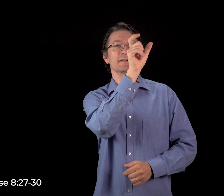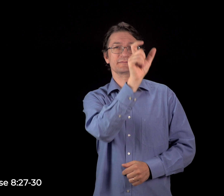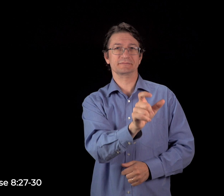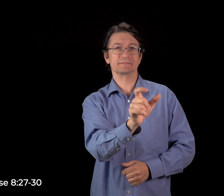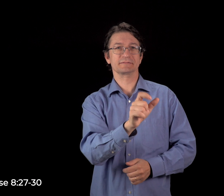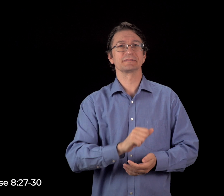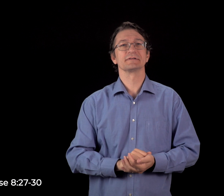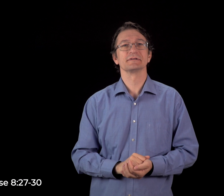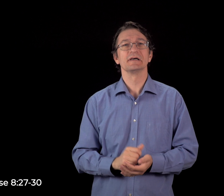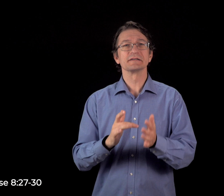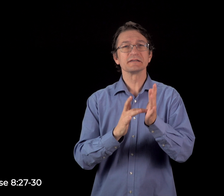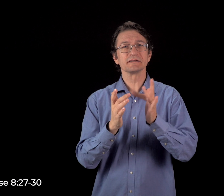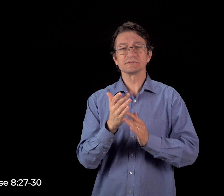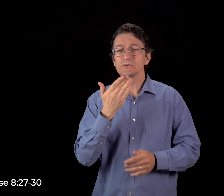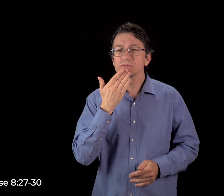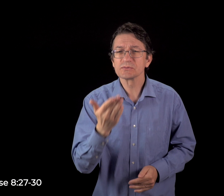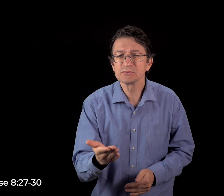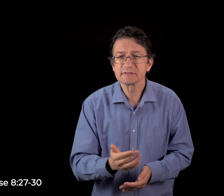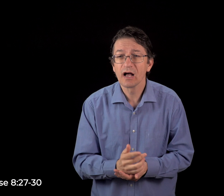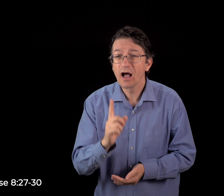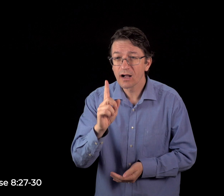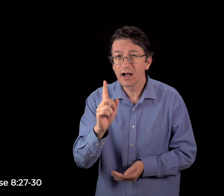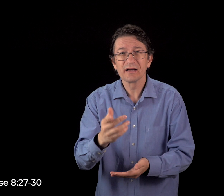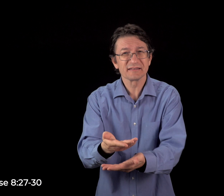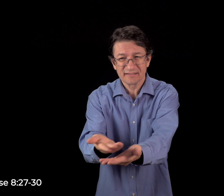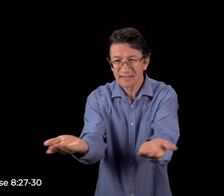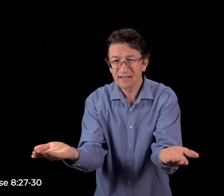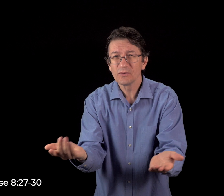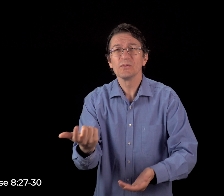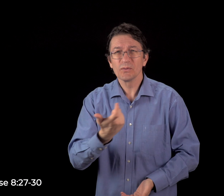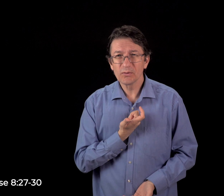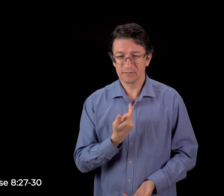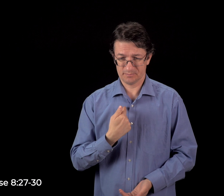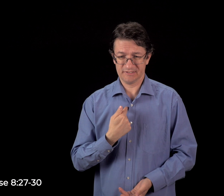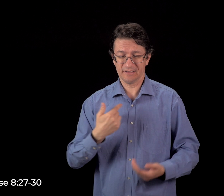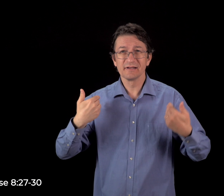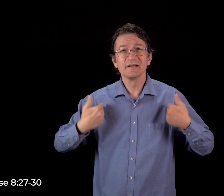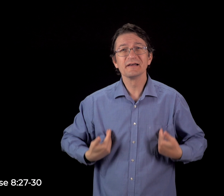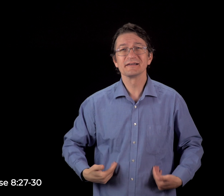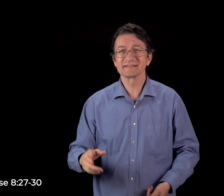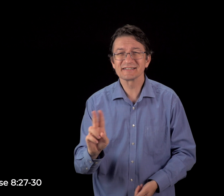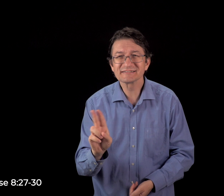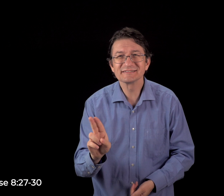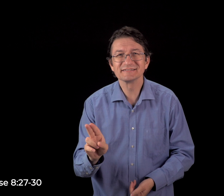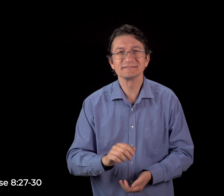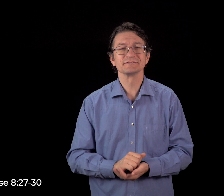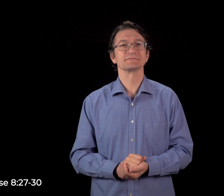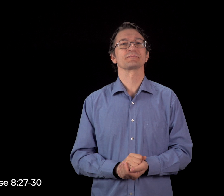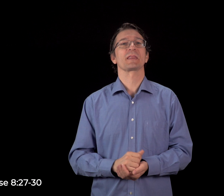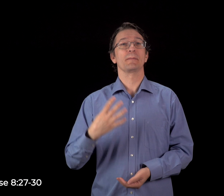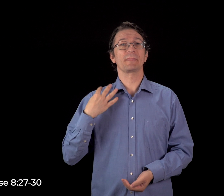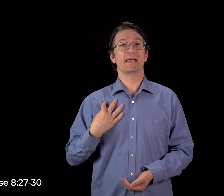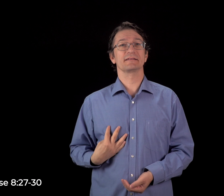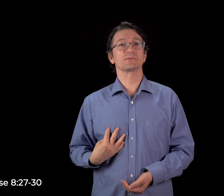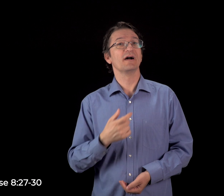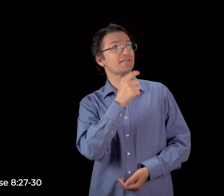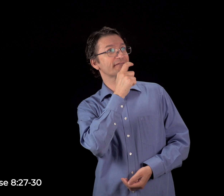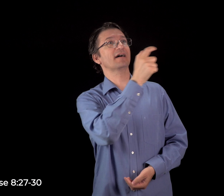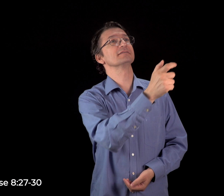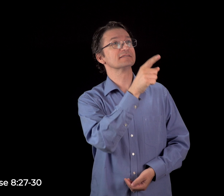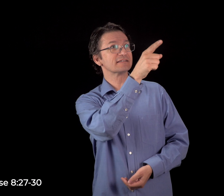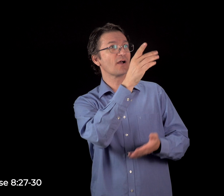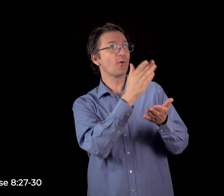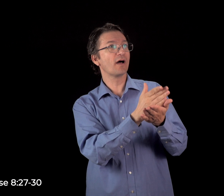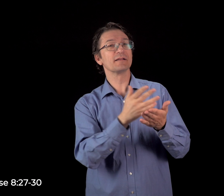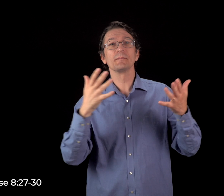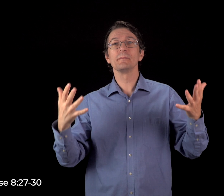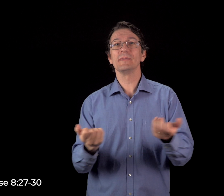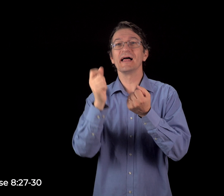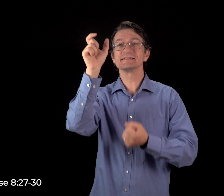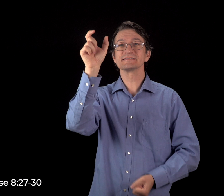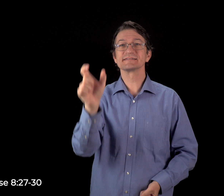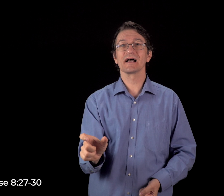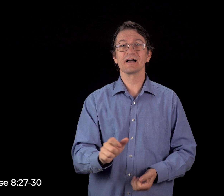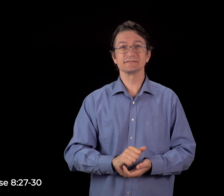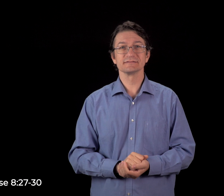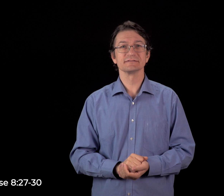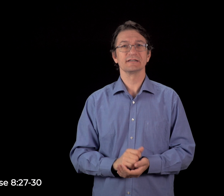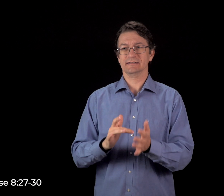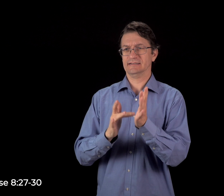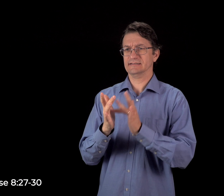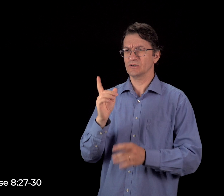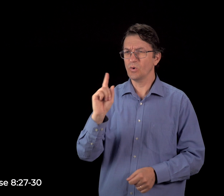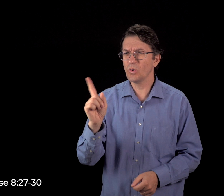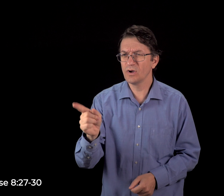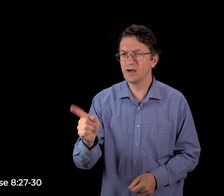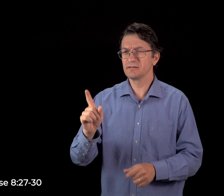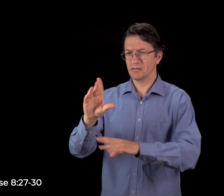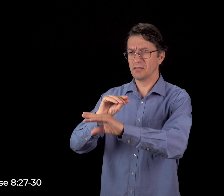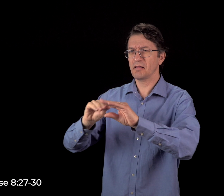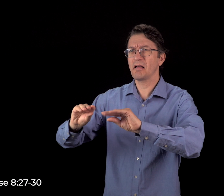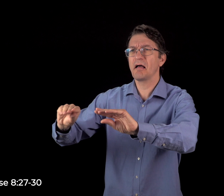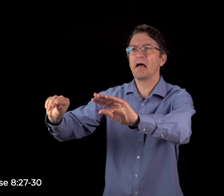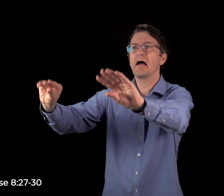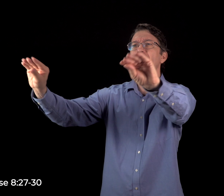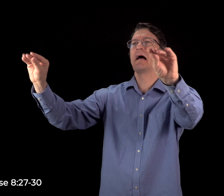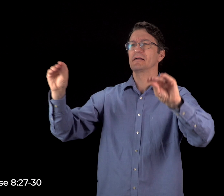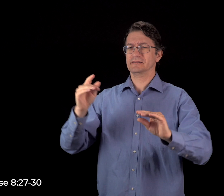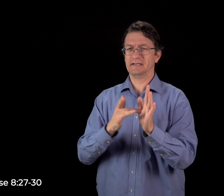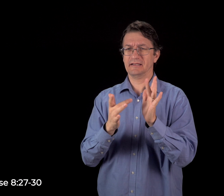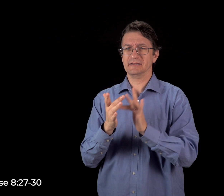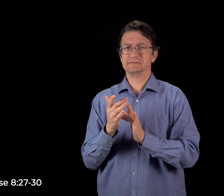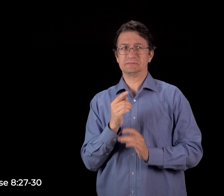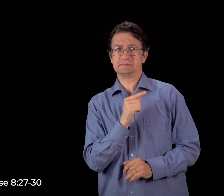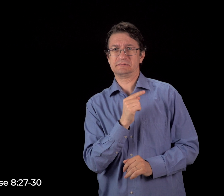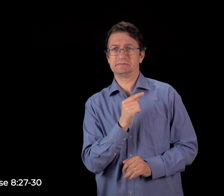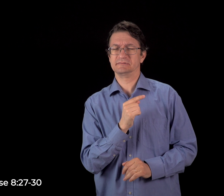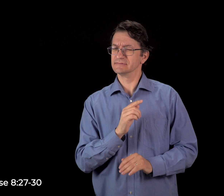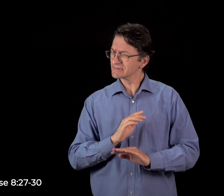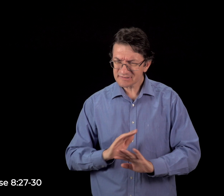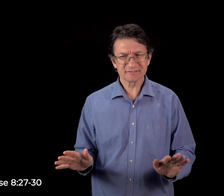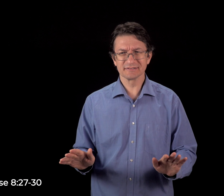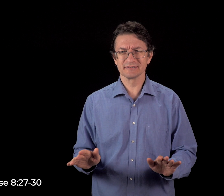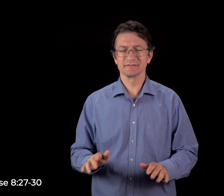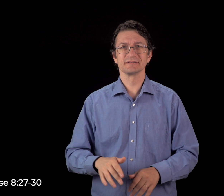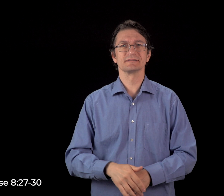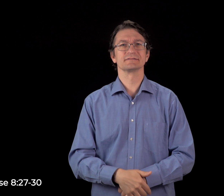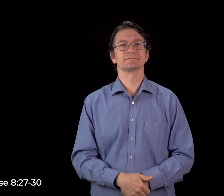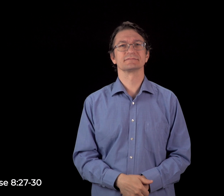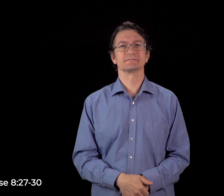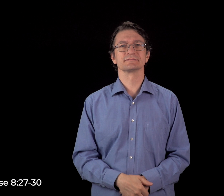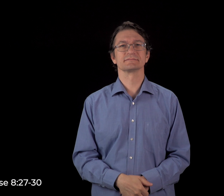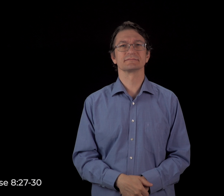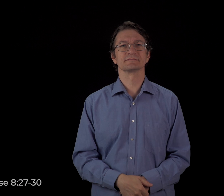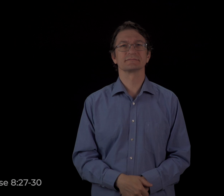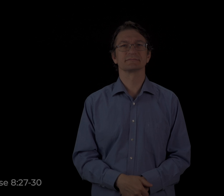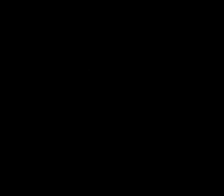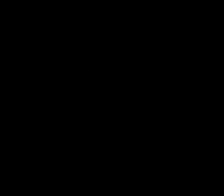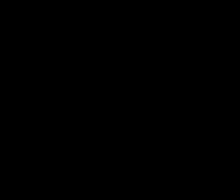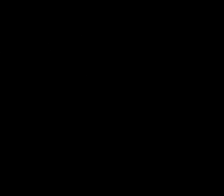“Who do you say I am?” Peter answered, “You are the Christ.” And Jesus warned them not to tell anyone about Him.